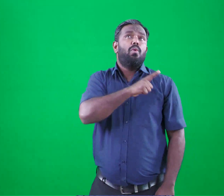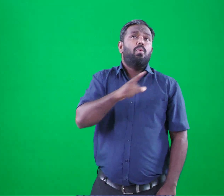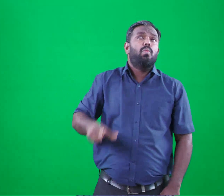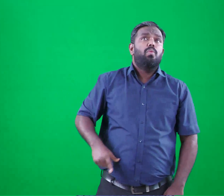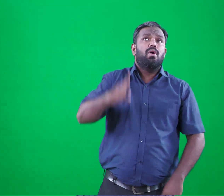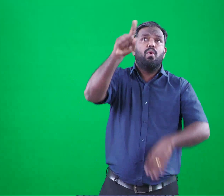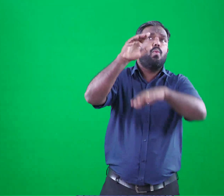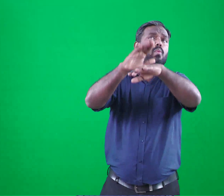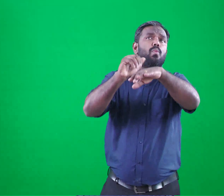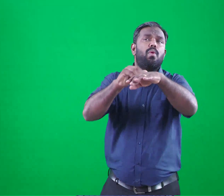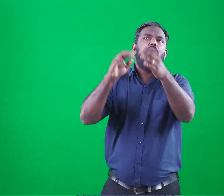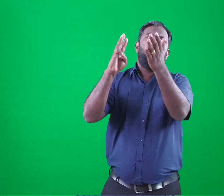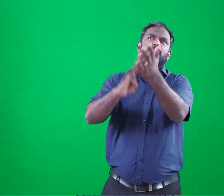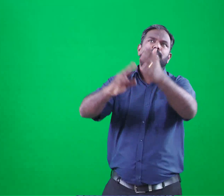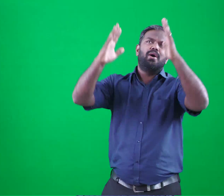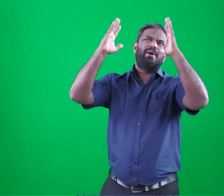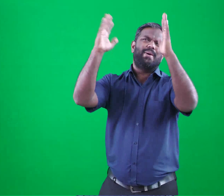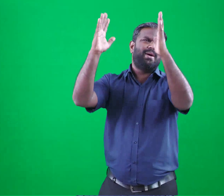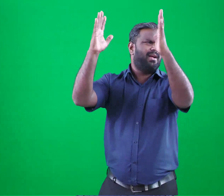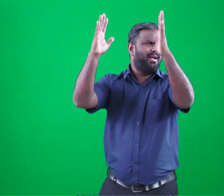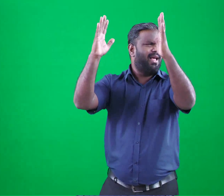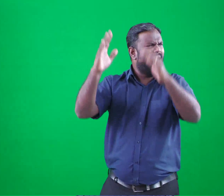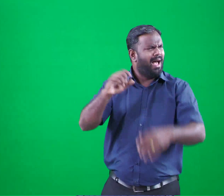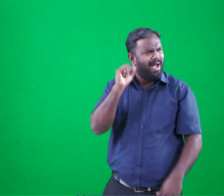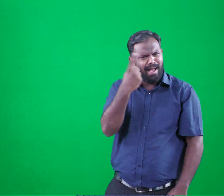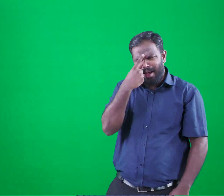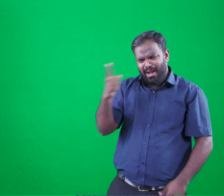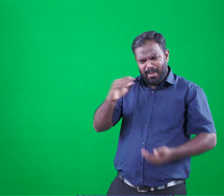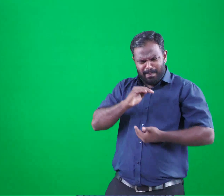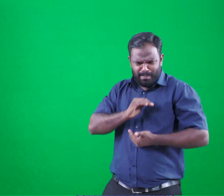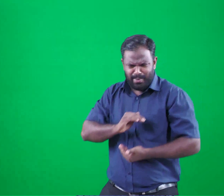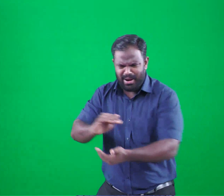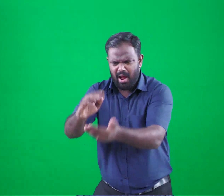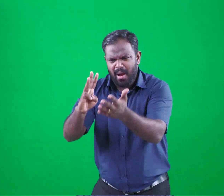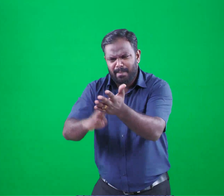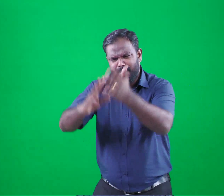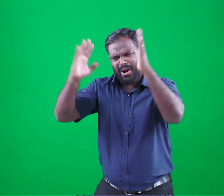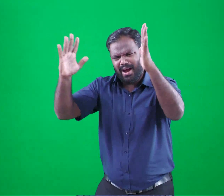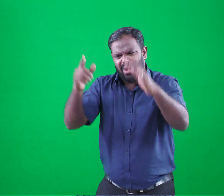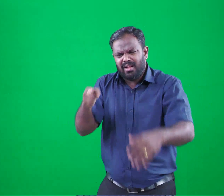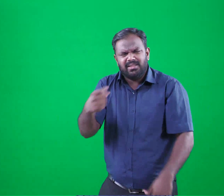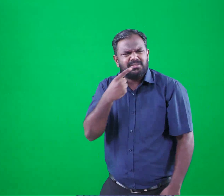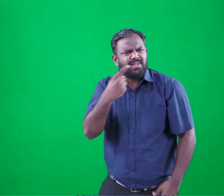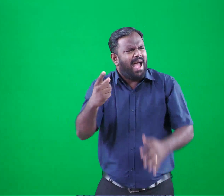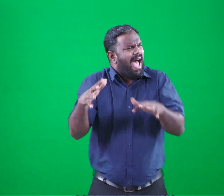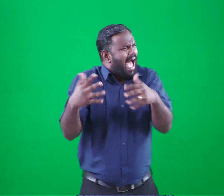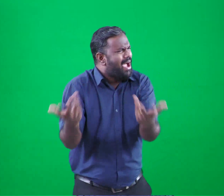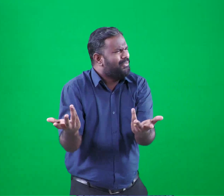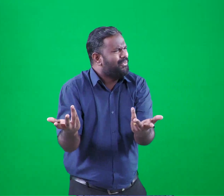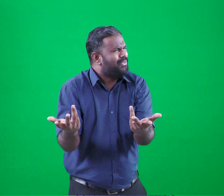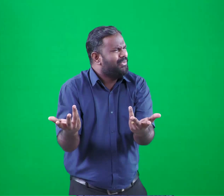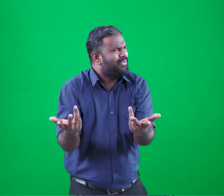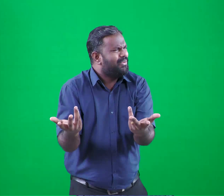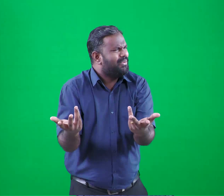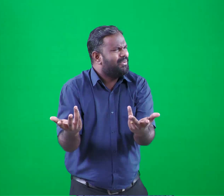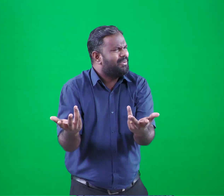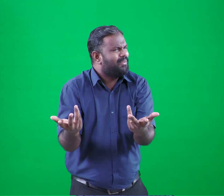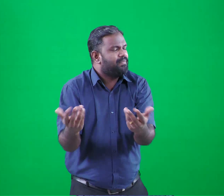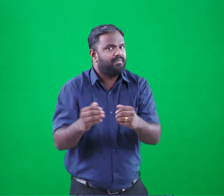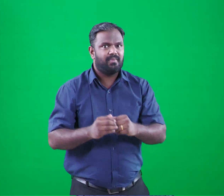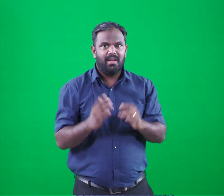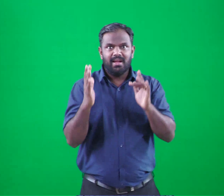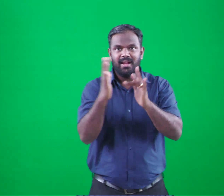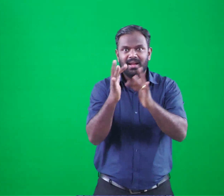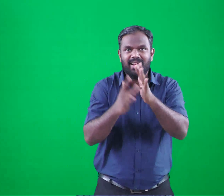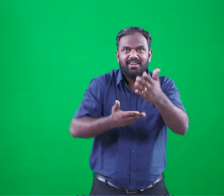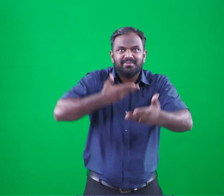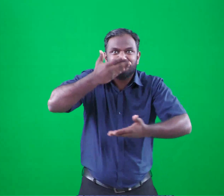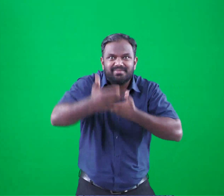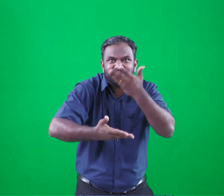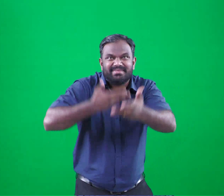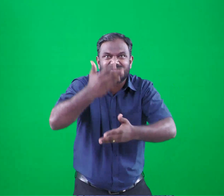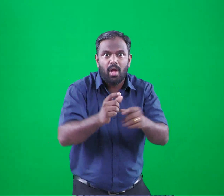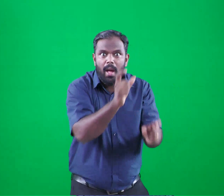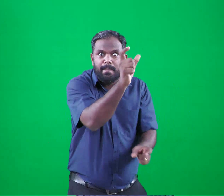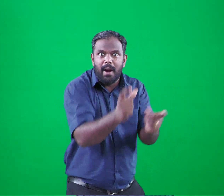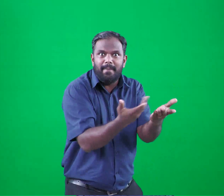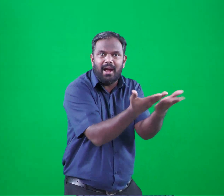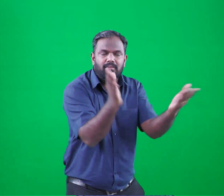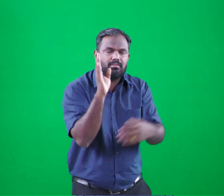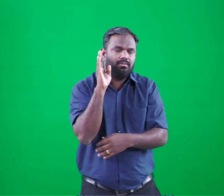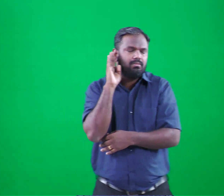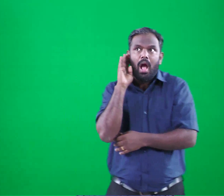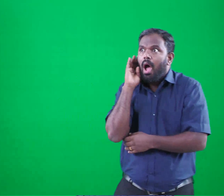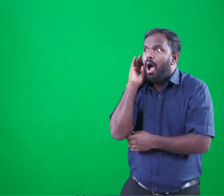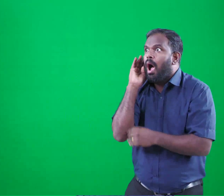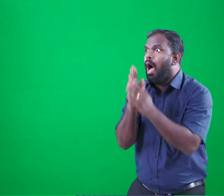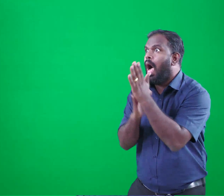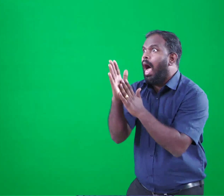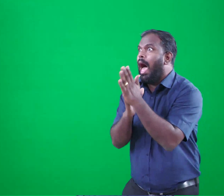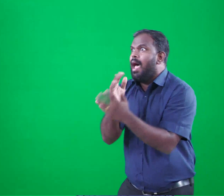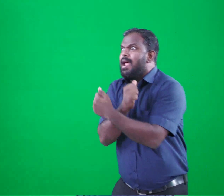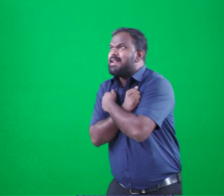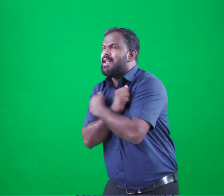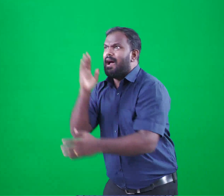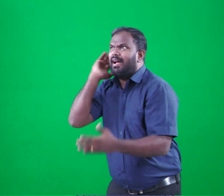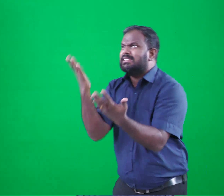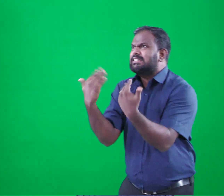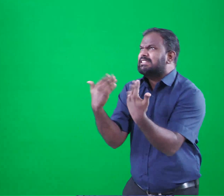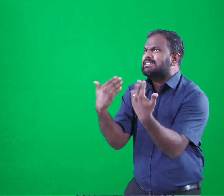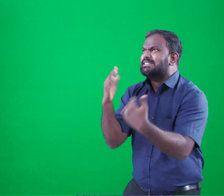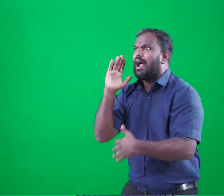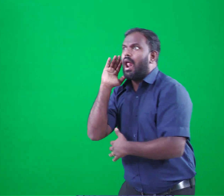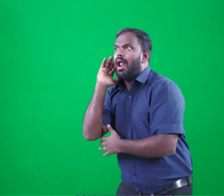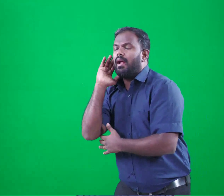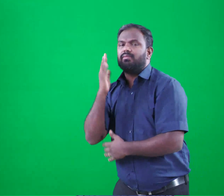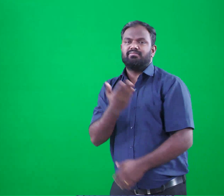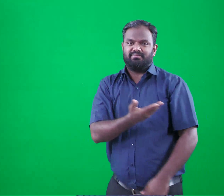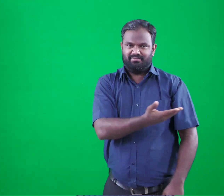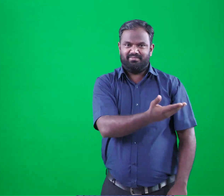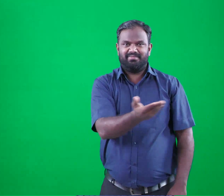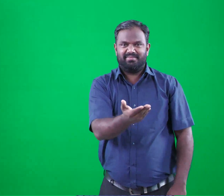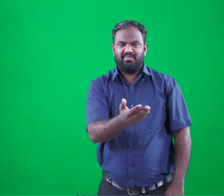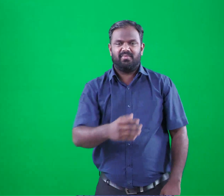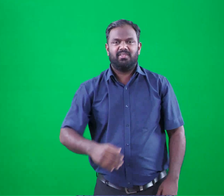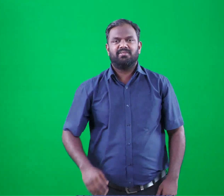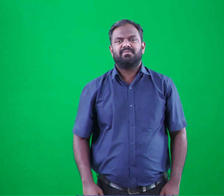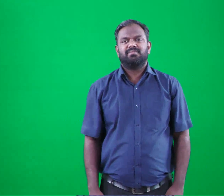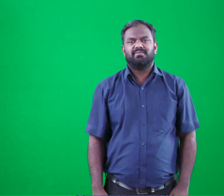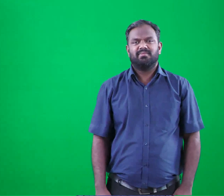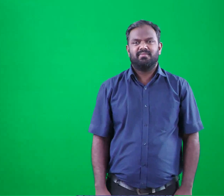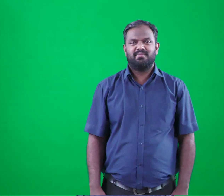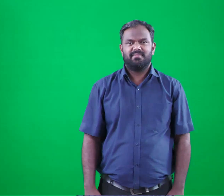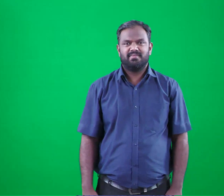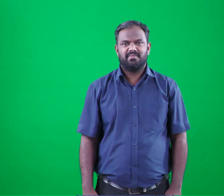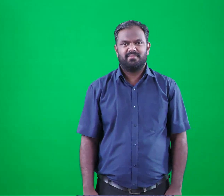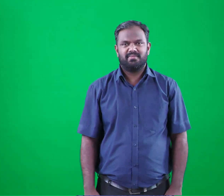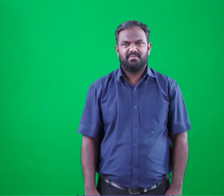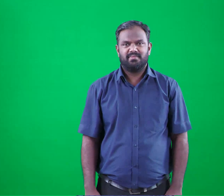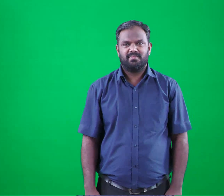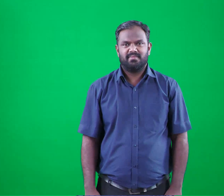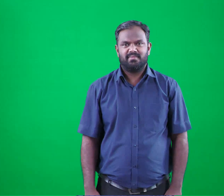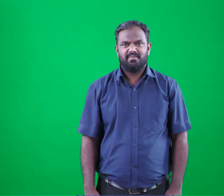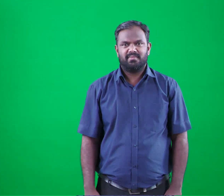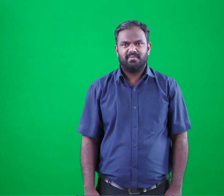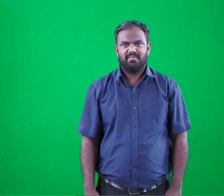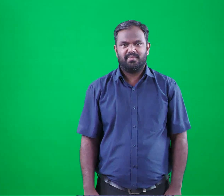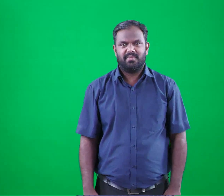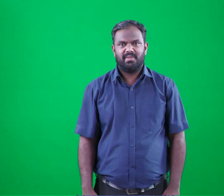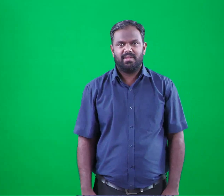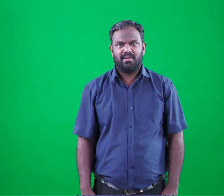So how can He be David ' s son?" And the large crowd listened to Him with delight.